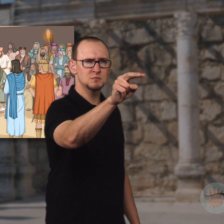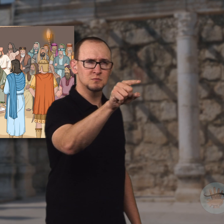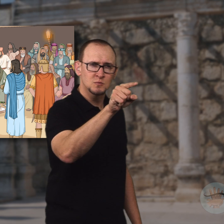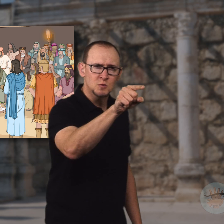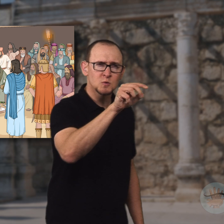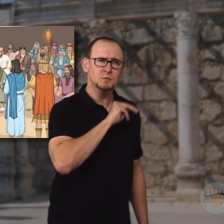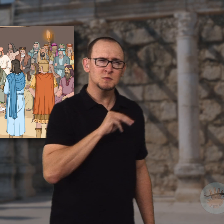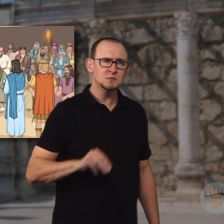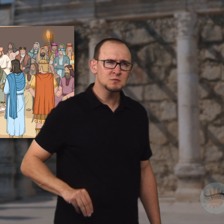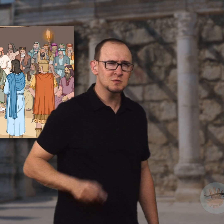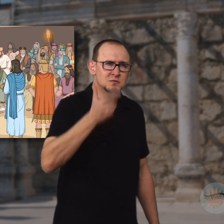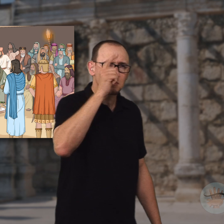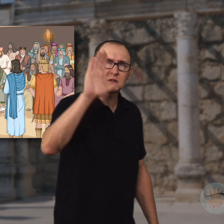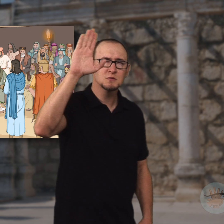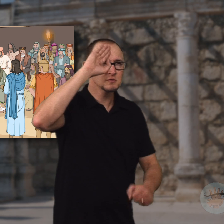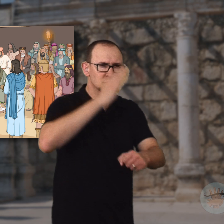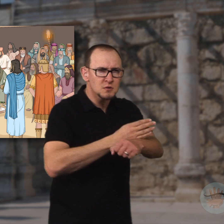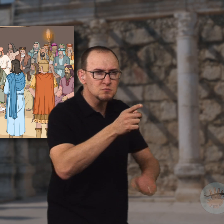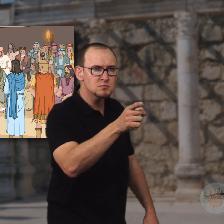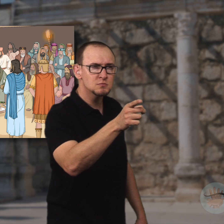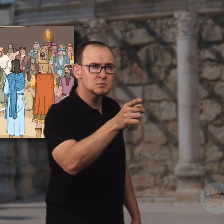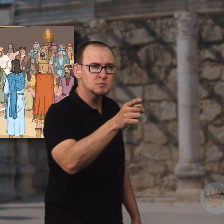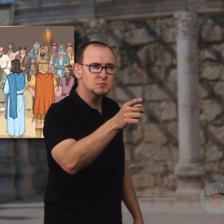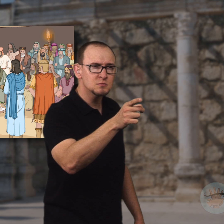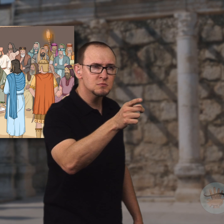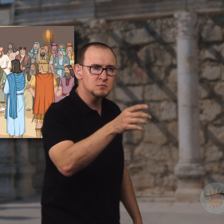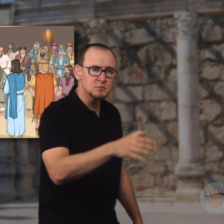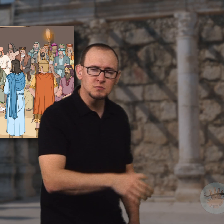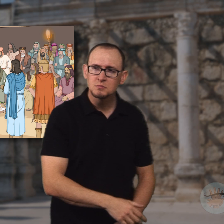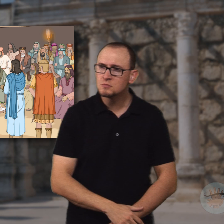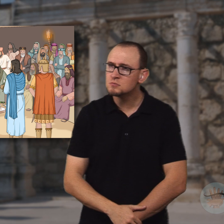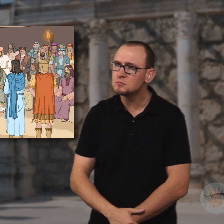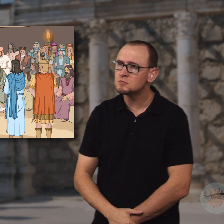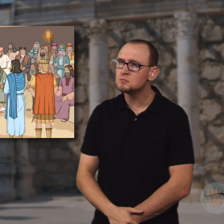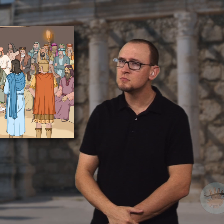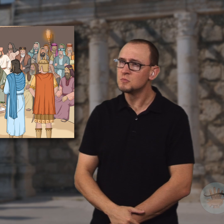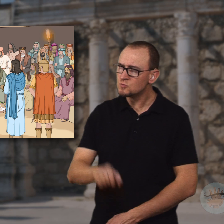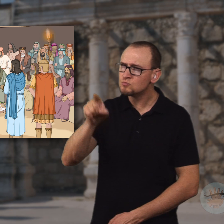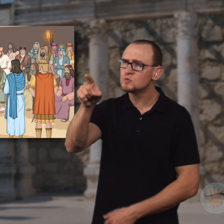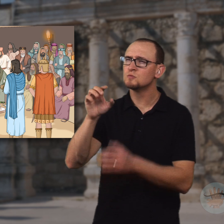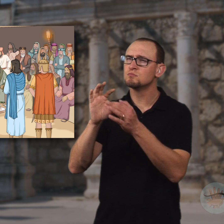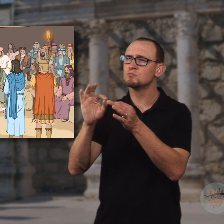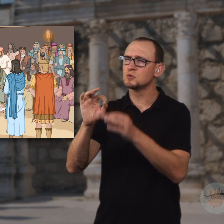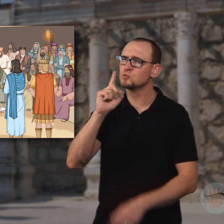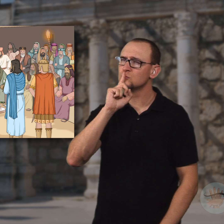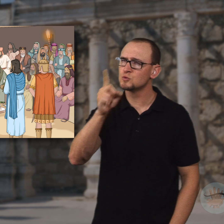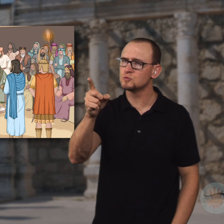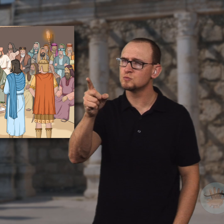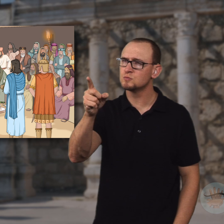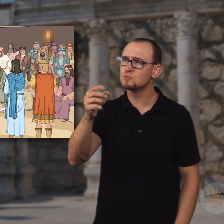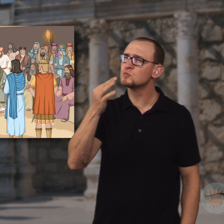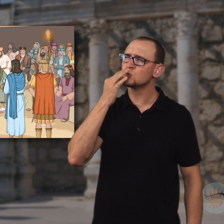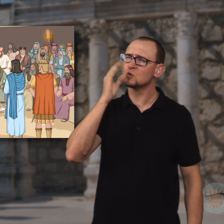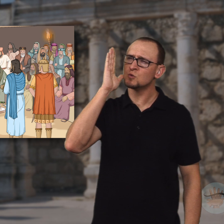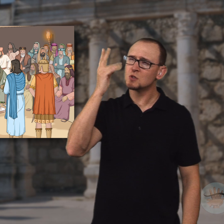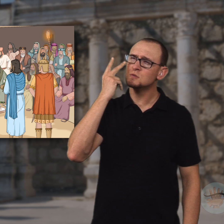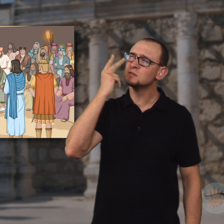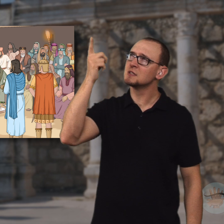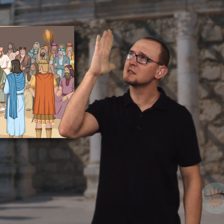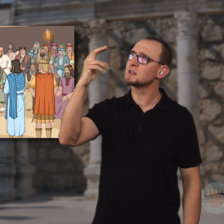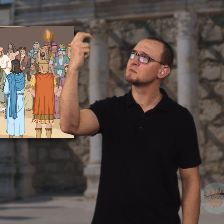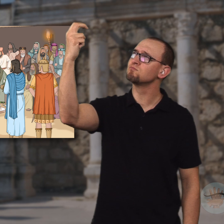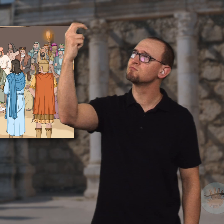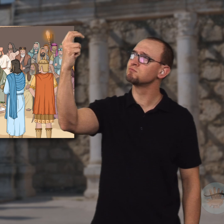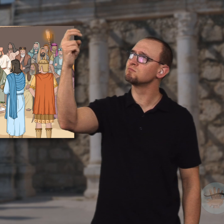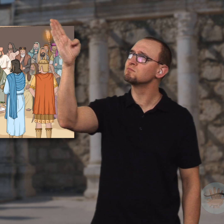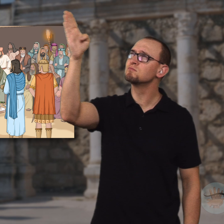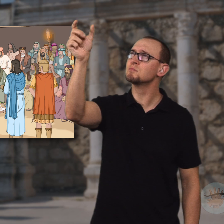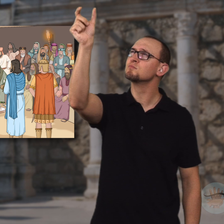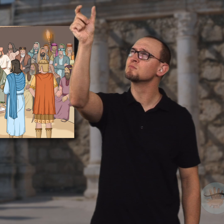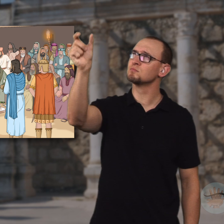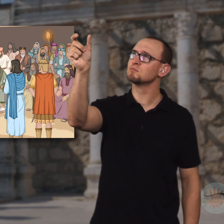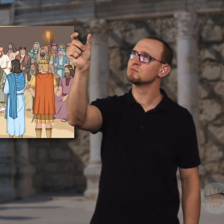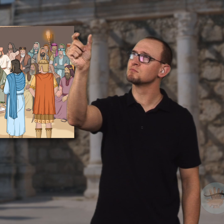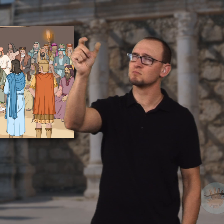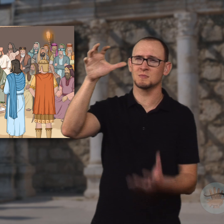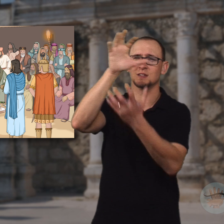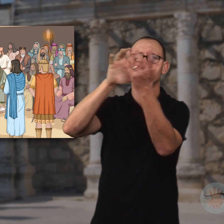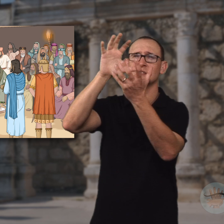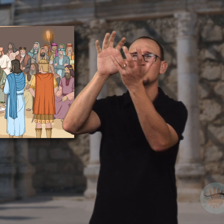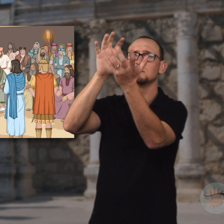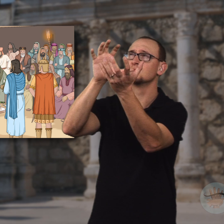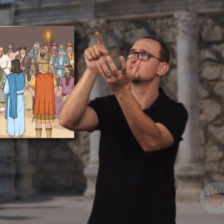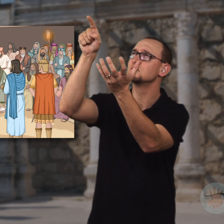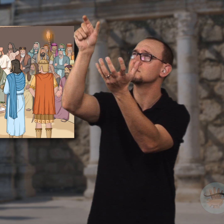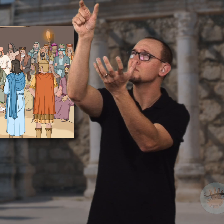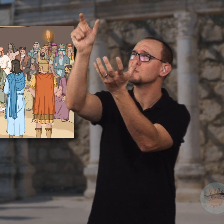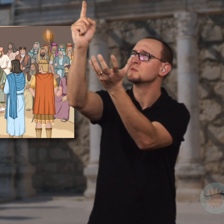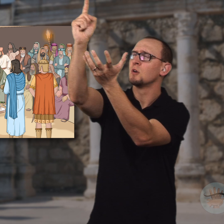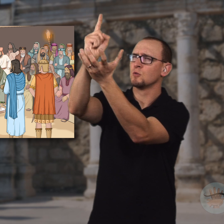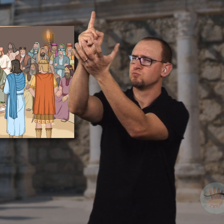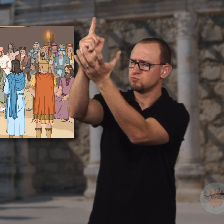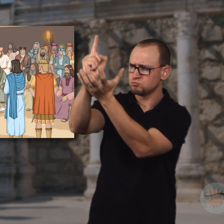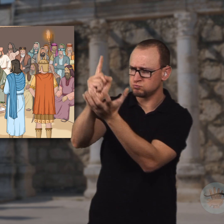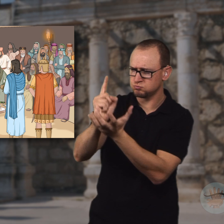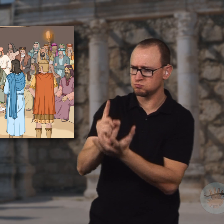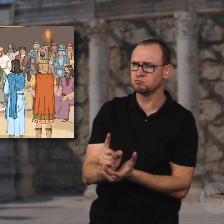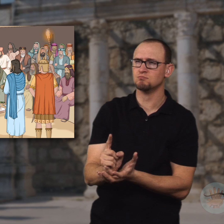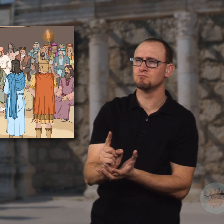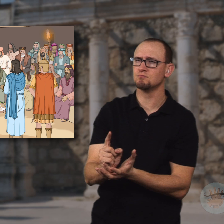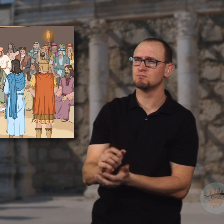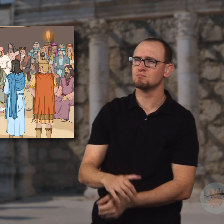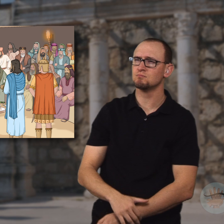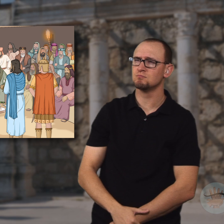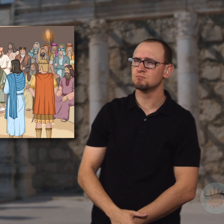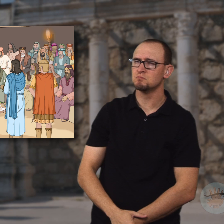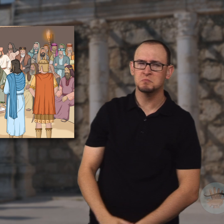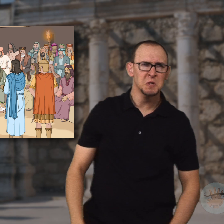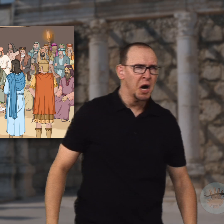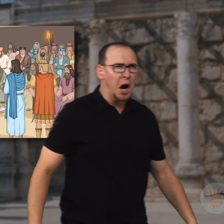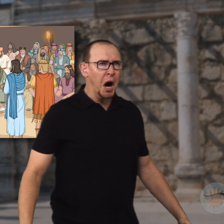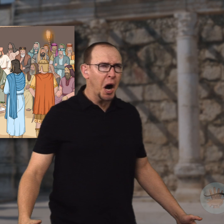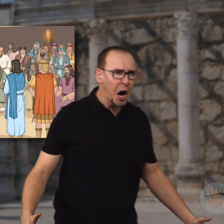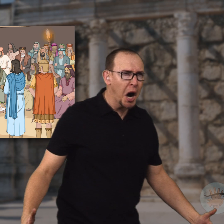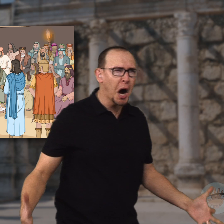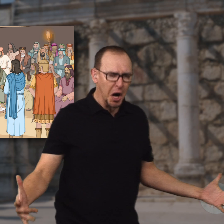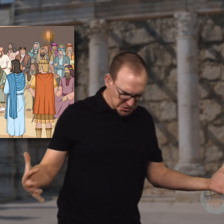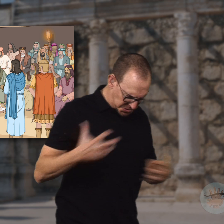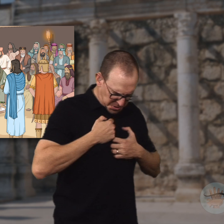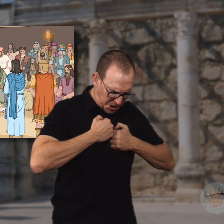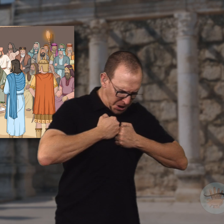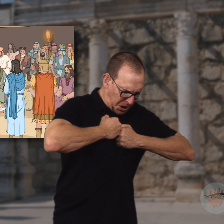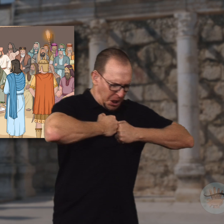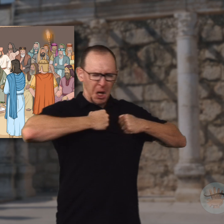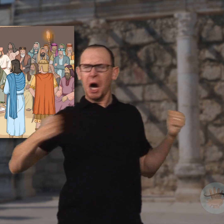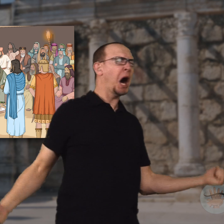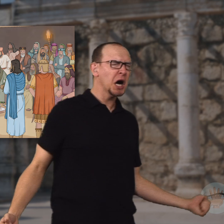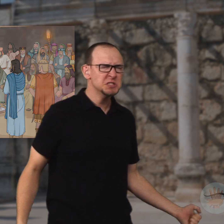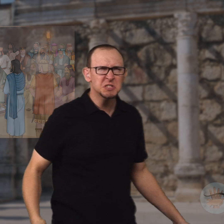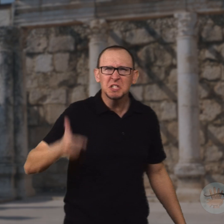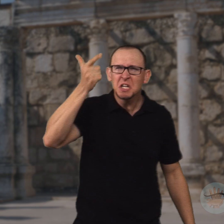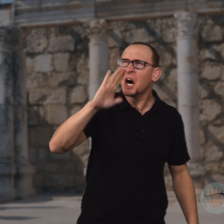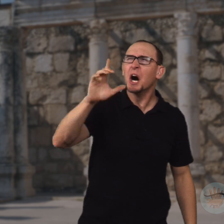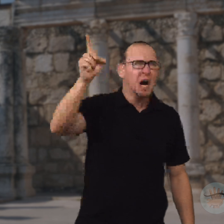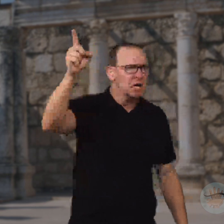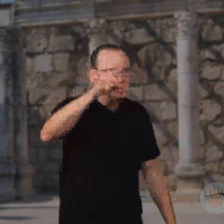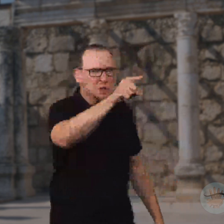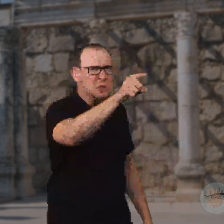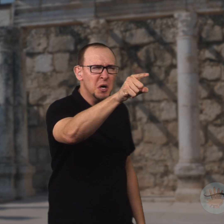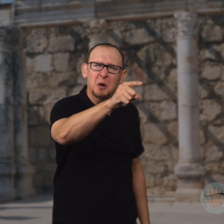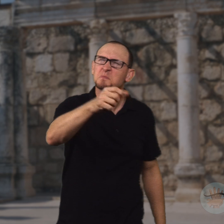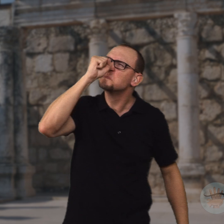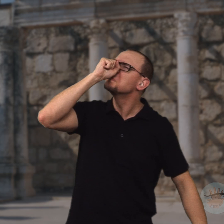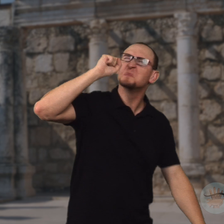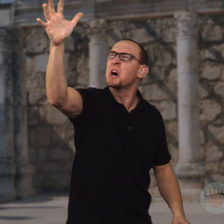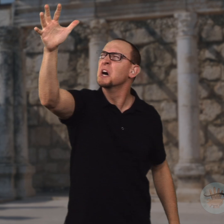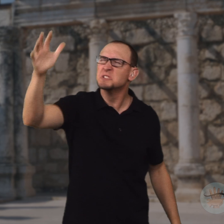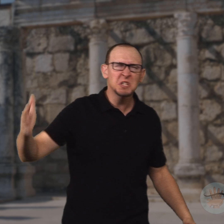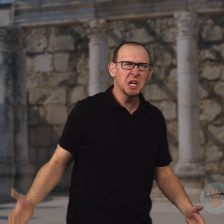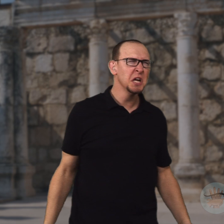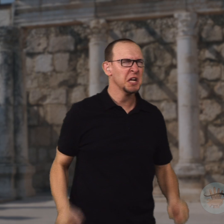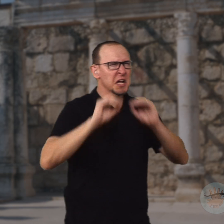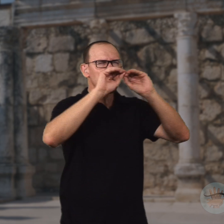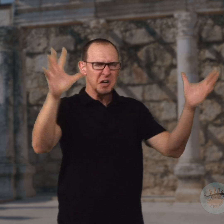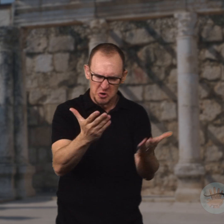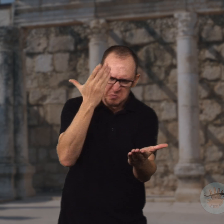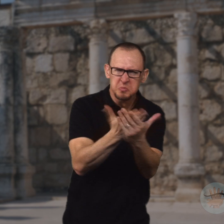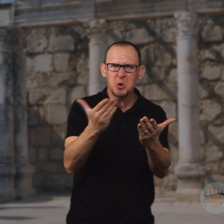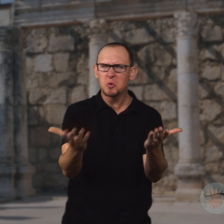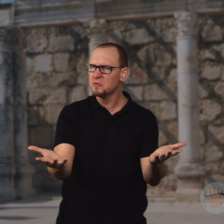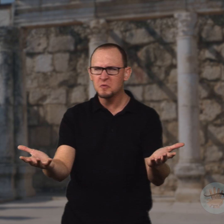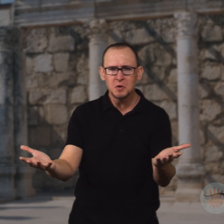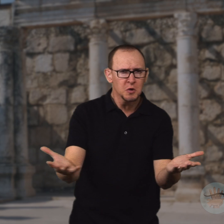“You have said it yourself,” Jesus answered. “But I say to all of you, from now on you will see the Son of Man sitting at the right hand of Power and coming on the clouds of heaven.”